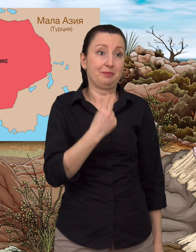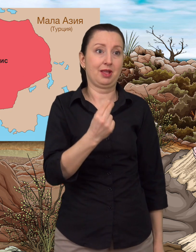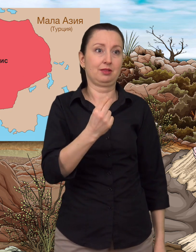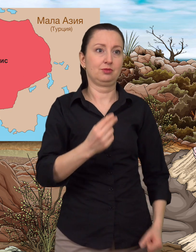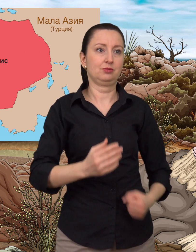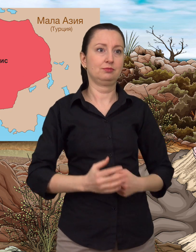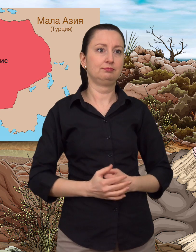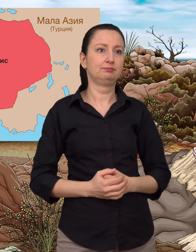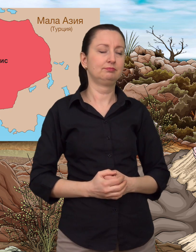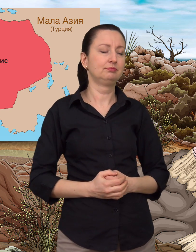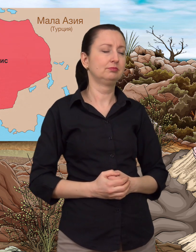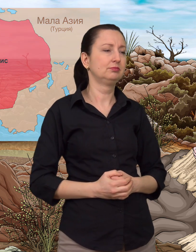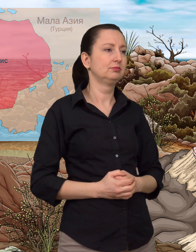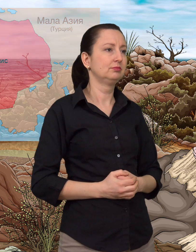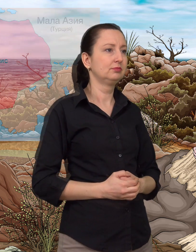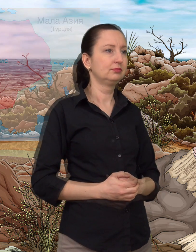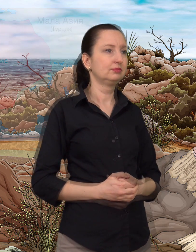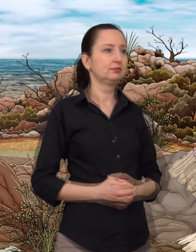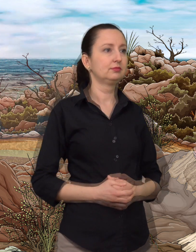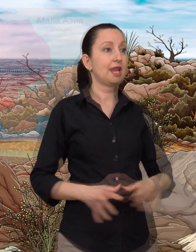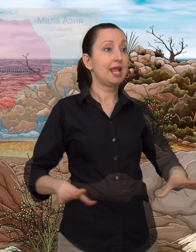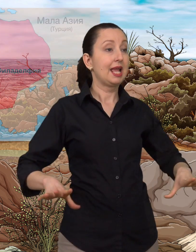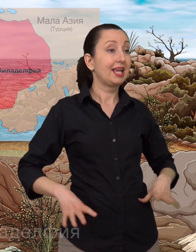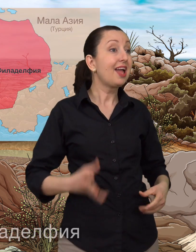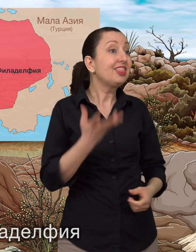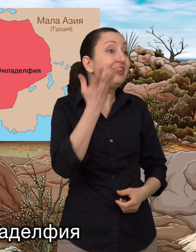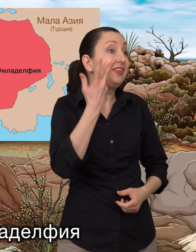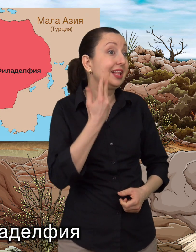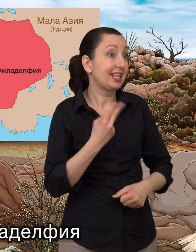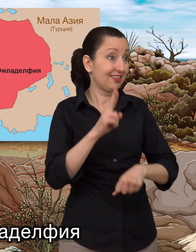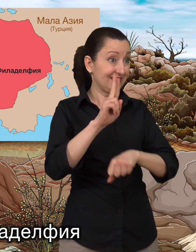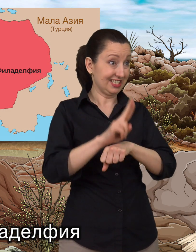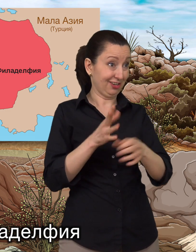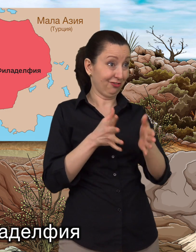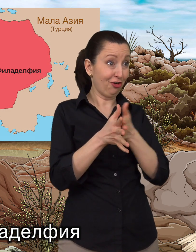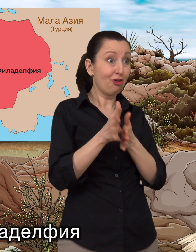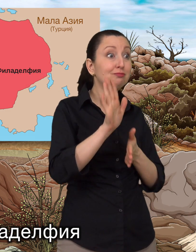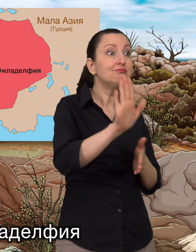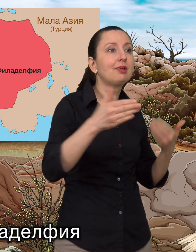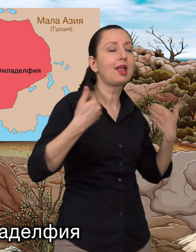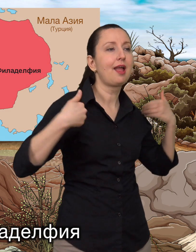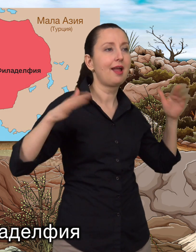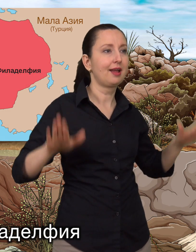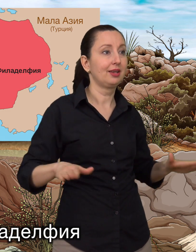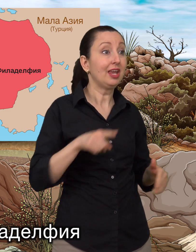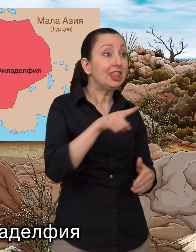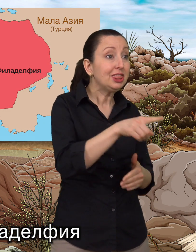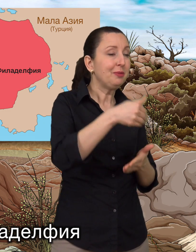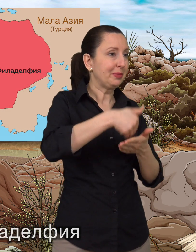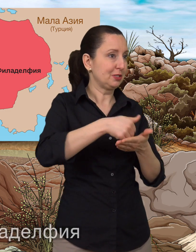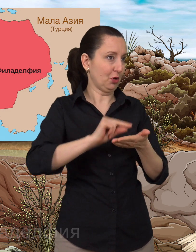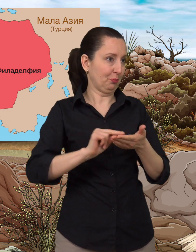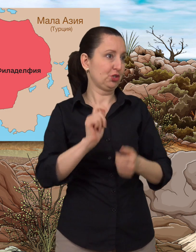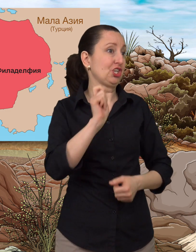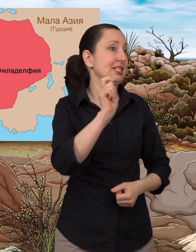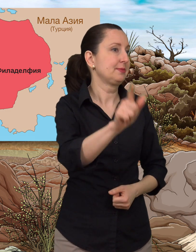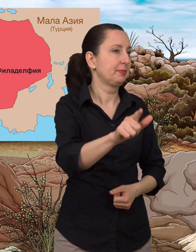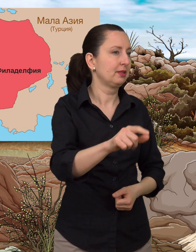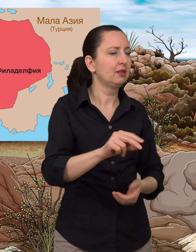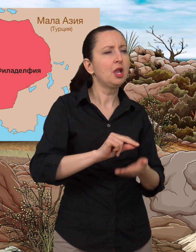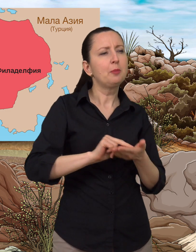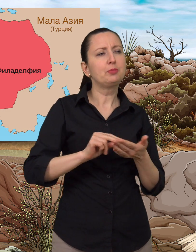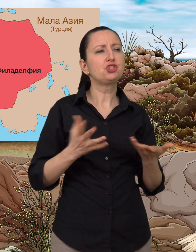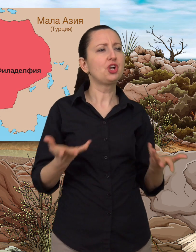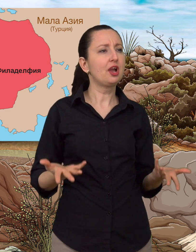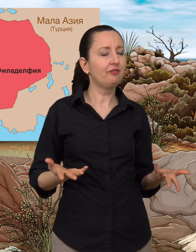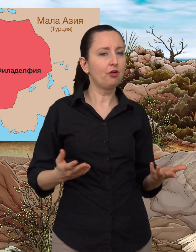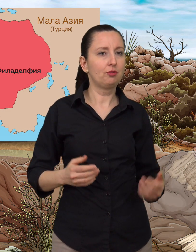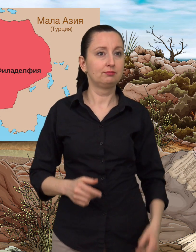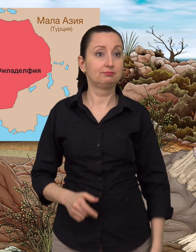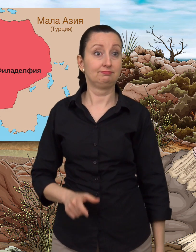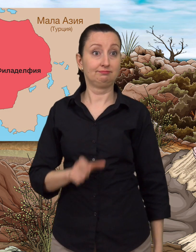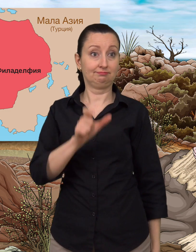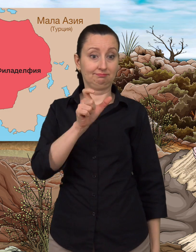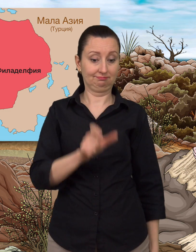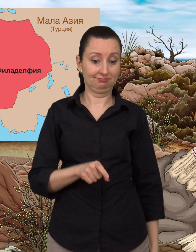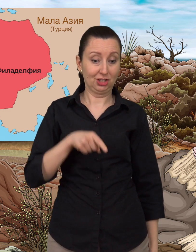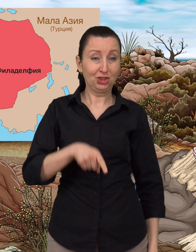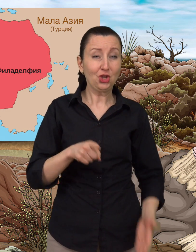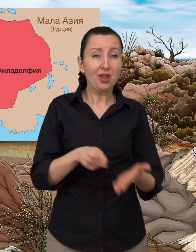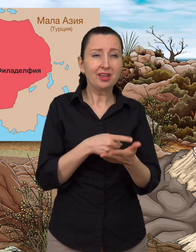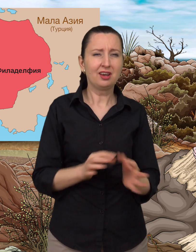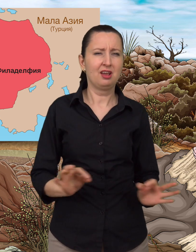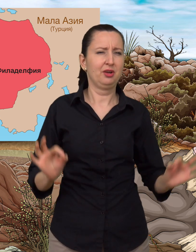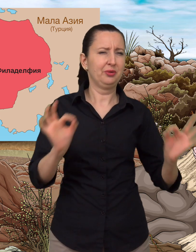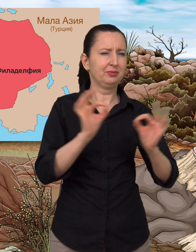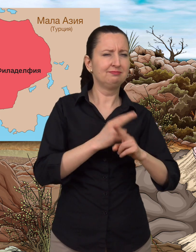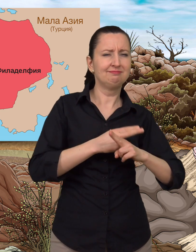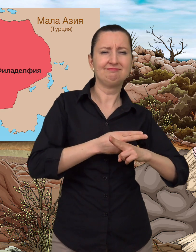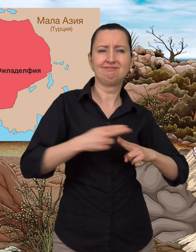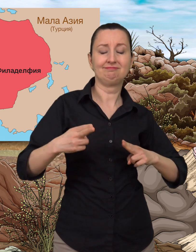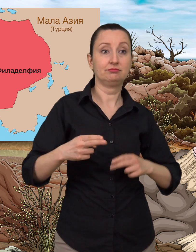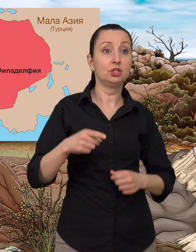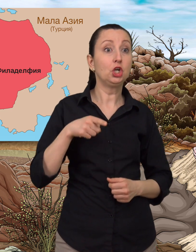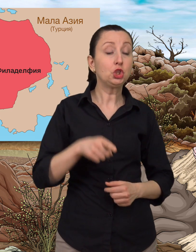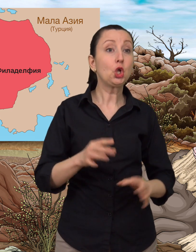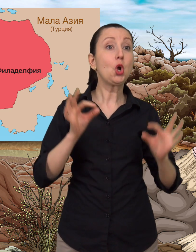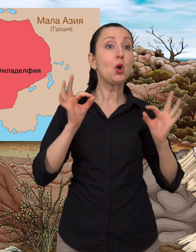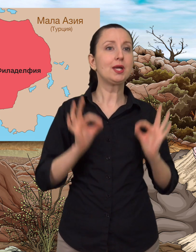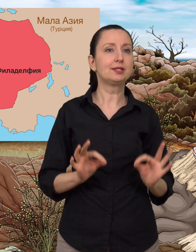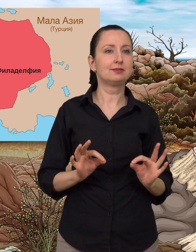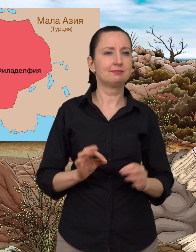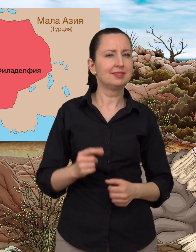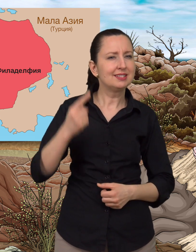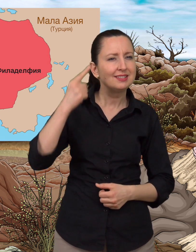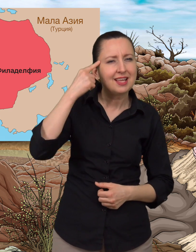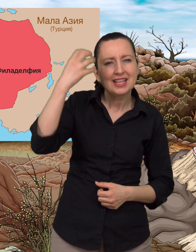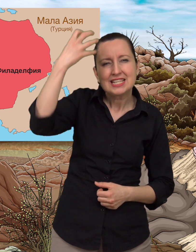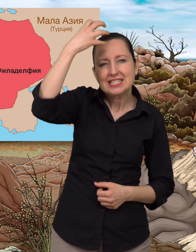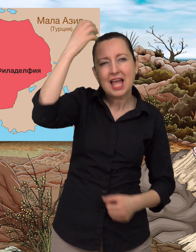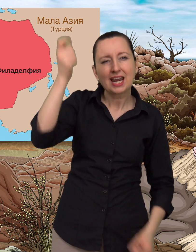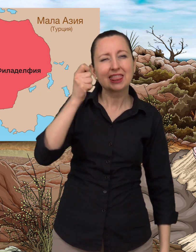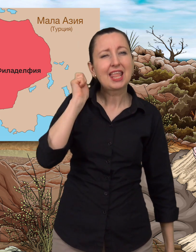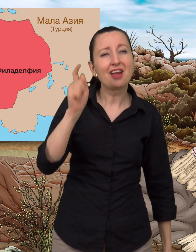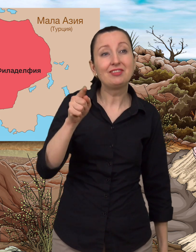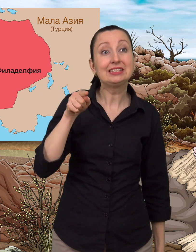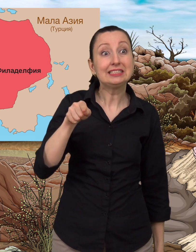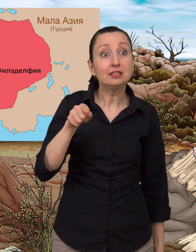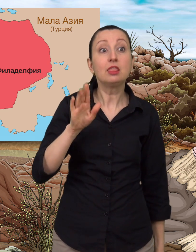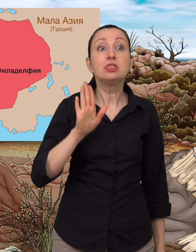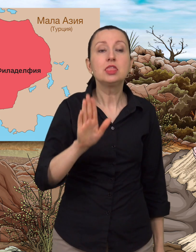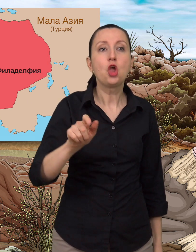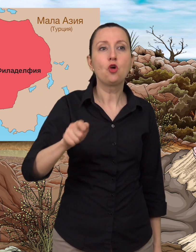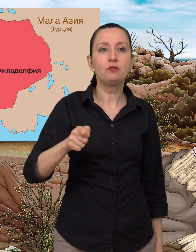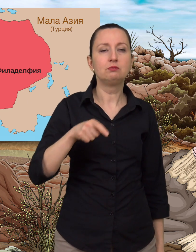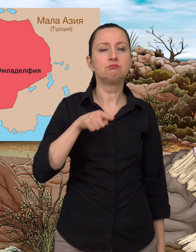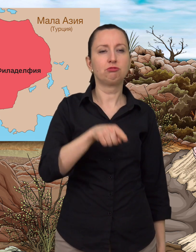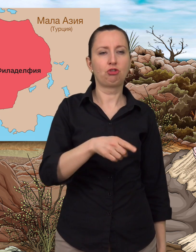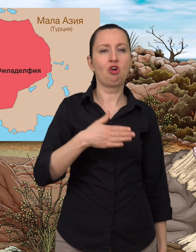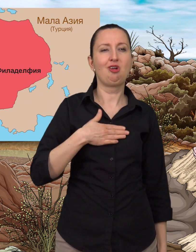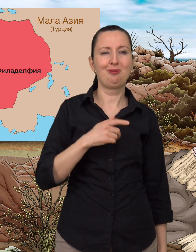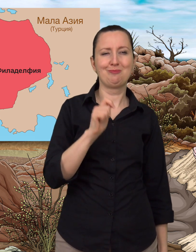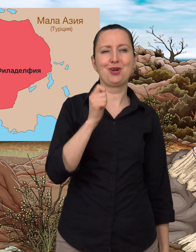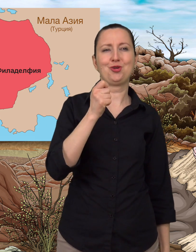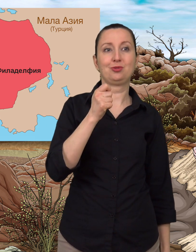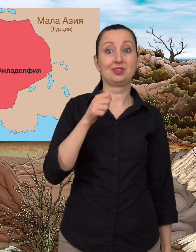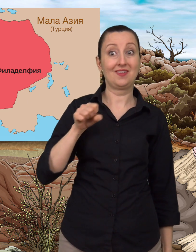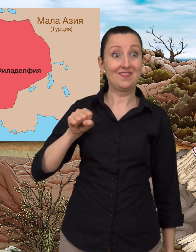To the angel of the church in Philadelphia write: These are the words of the One who is holy and true, who holds the key of David.